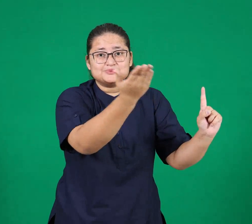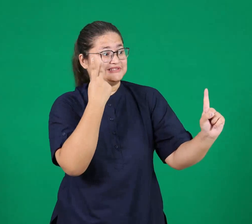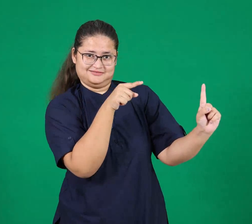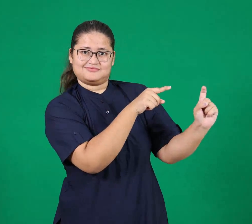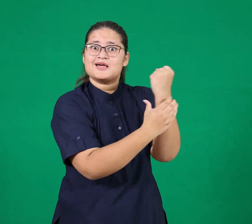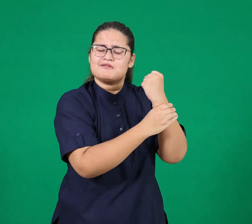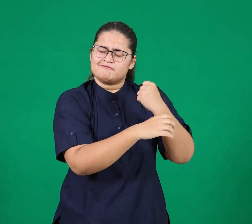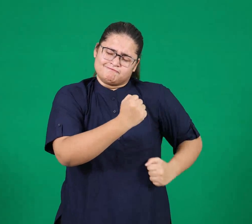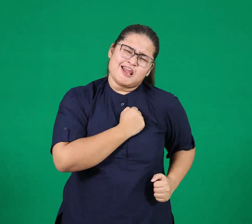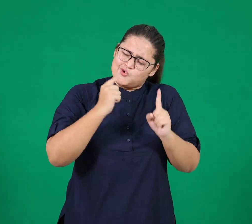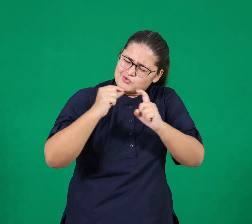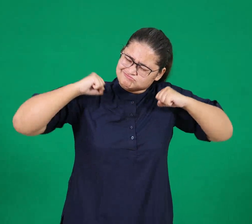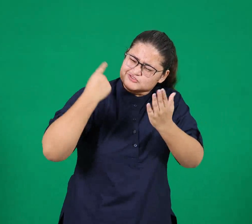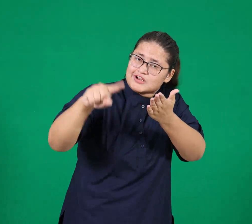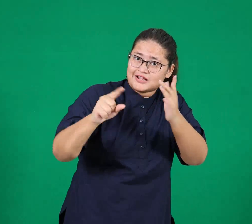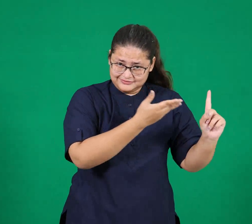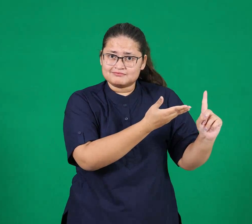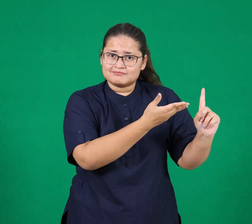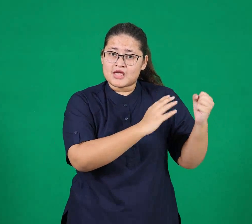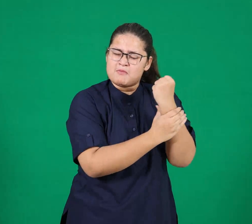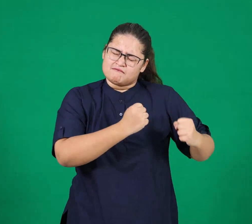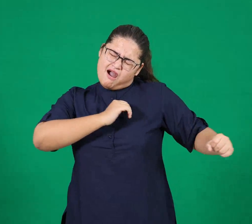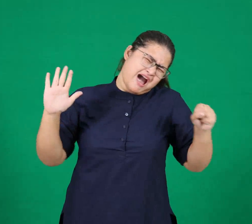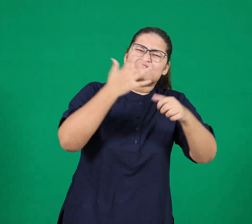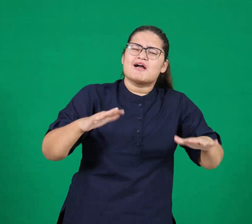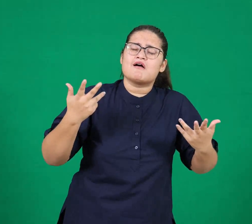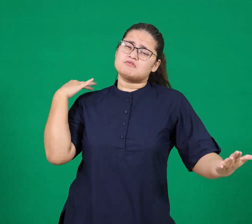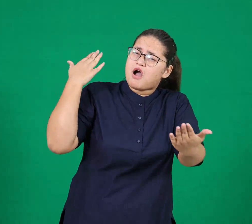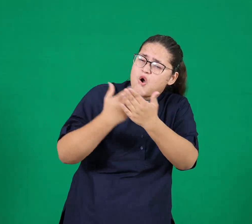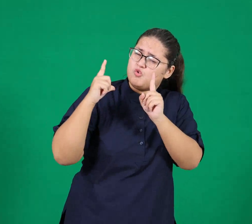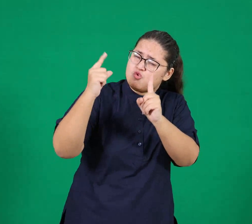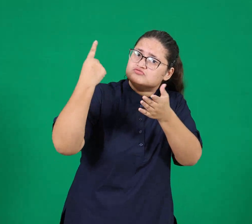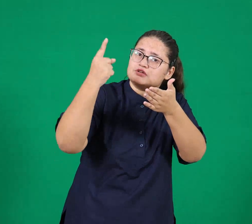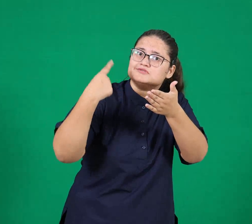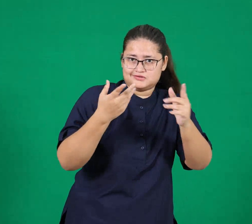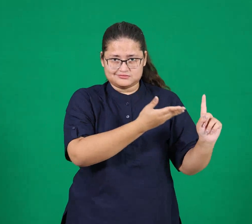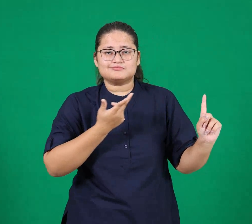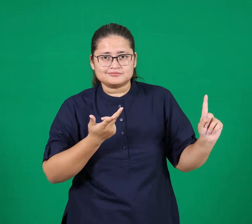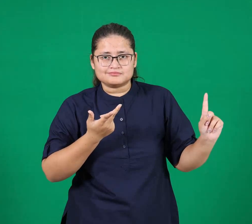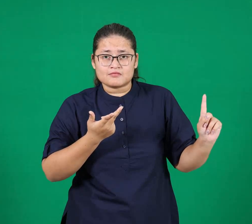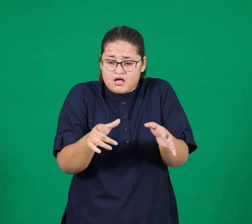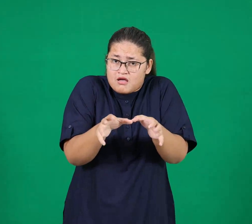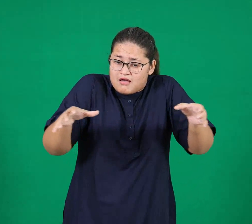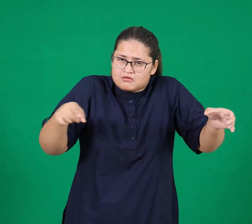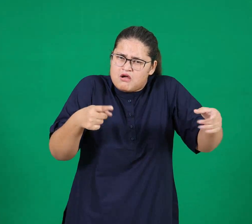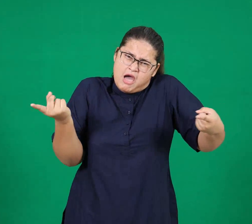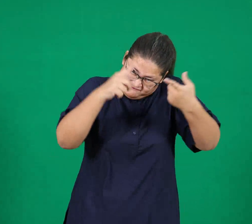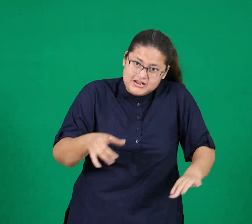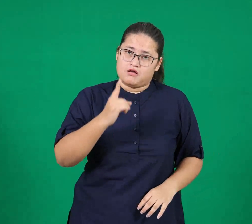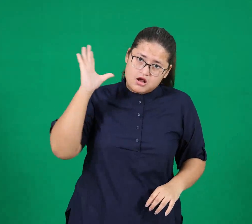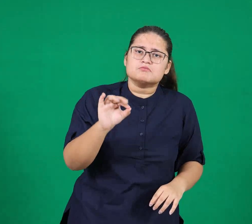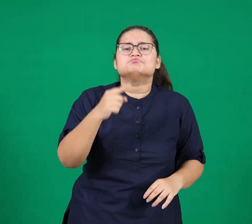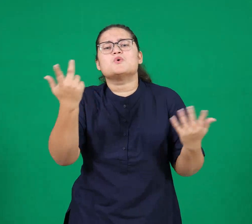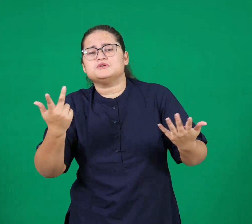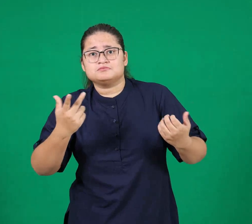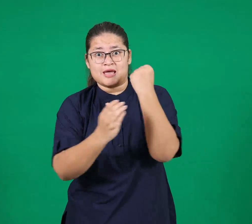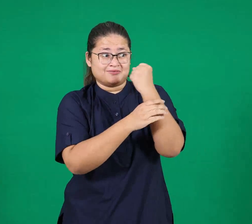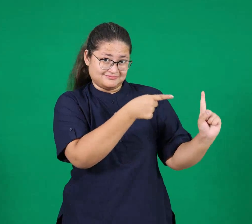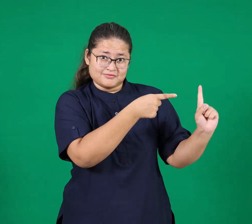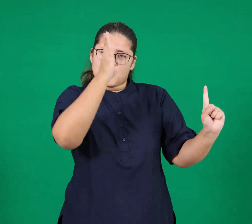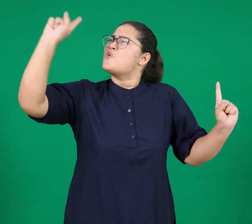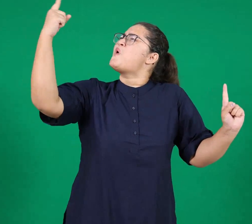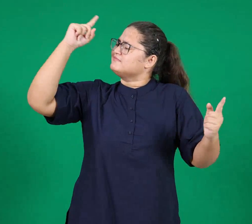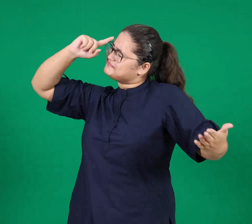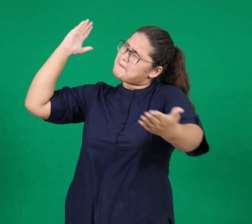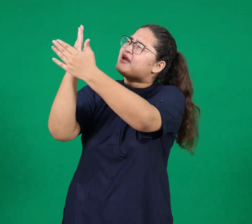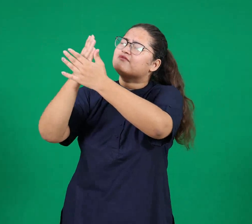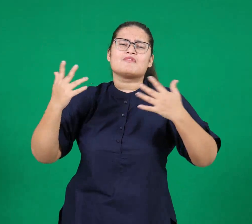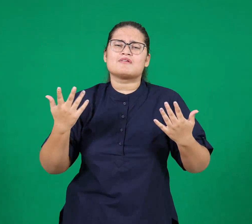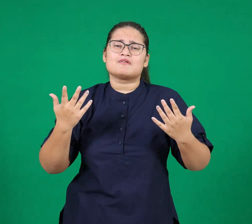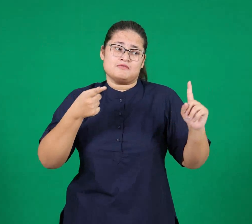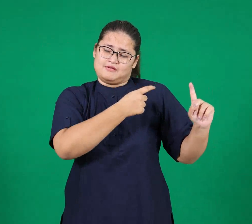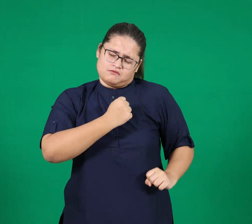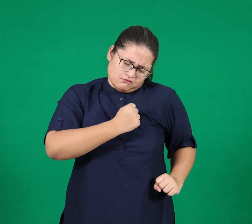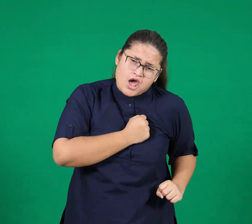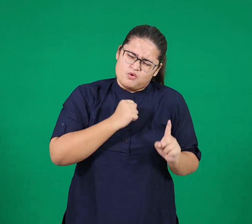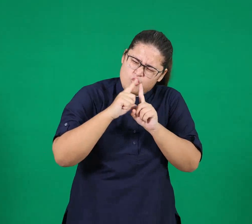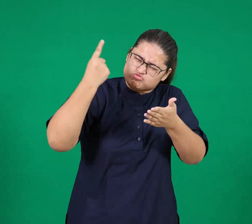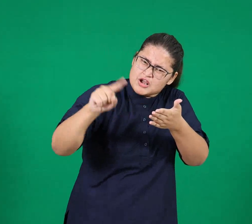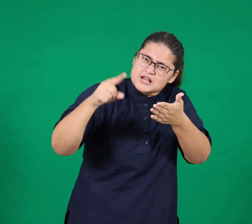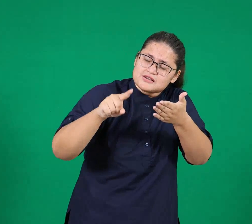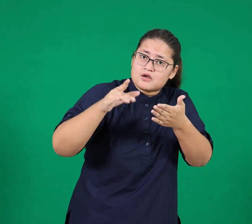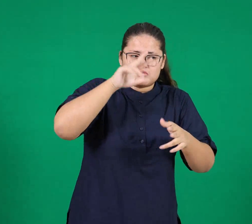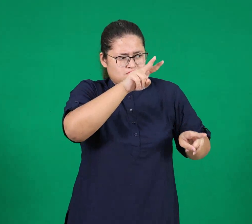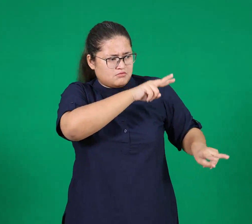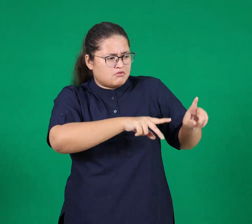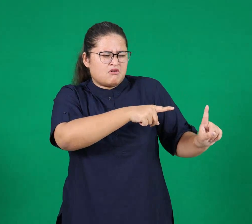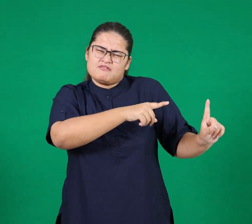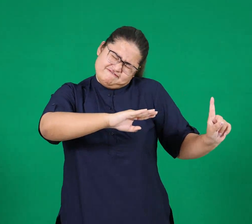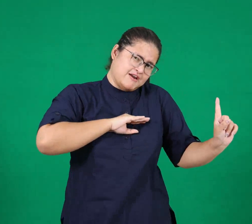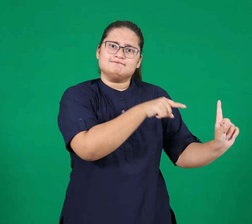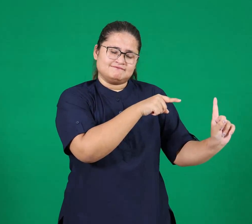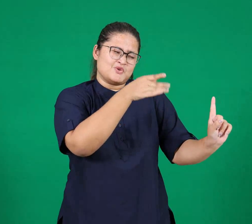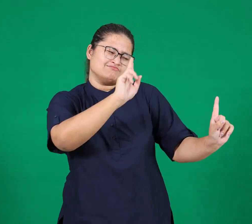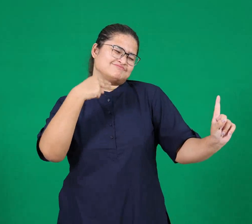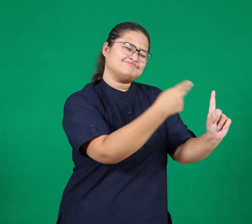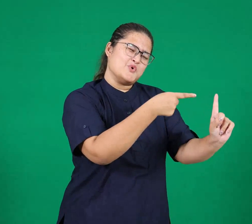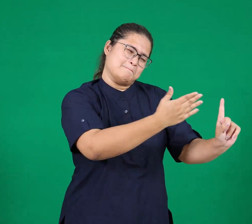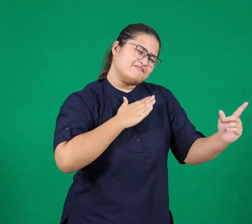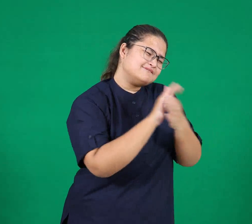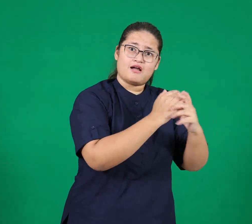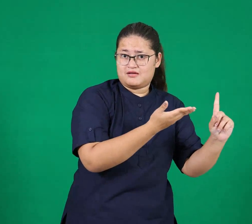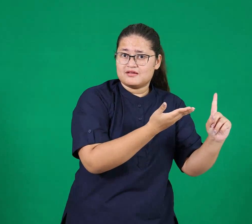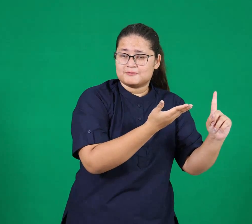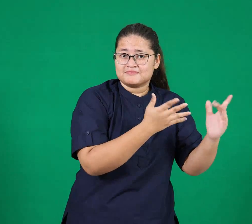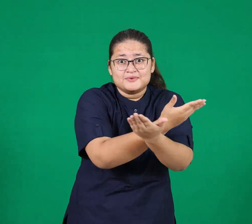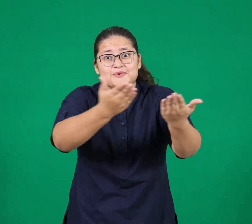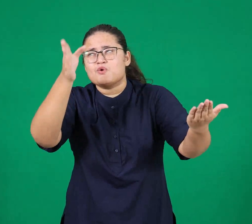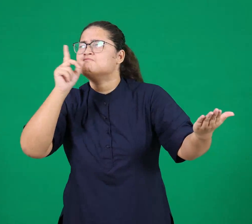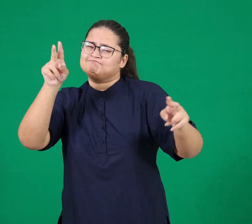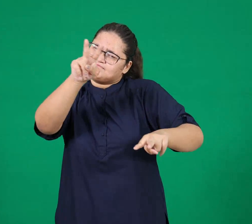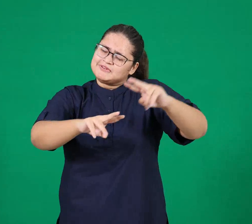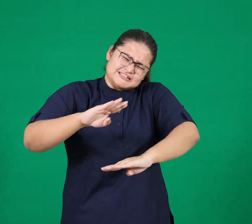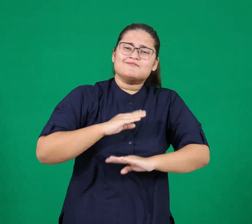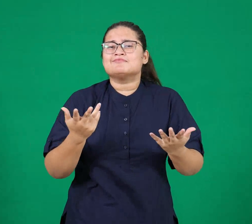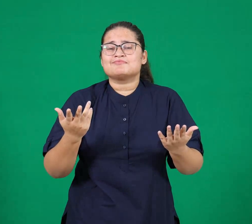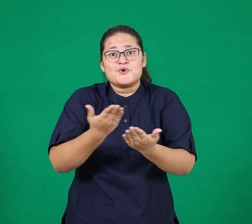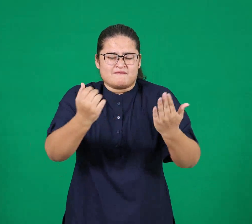And the Scripture was fulfilled that says, "Abraham believed God, and it was credited to him as righteousness," and he was called a friend of God.